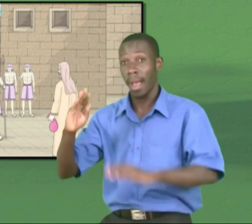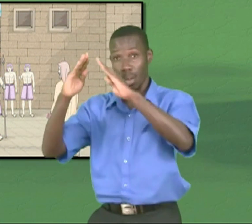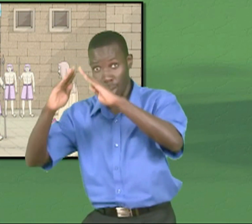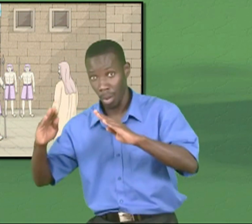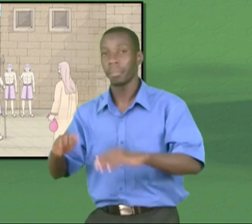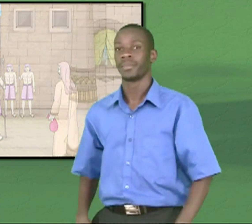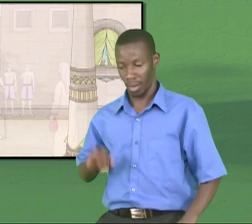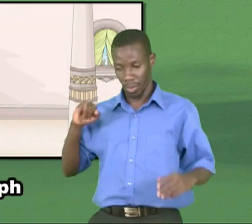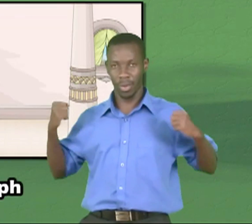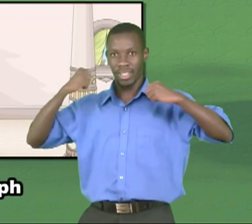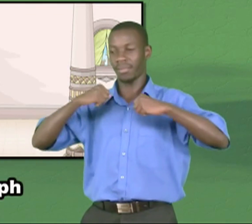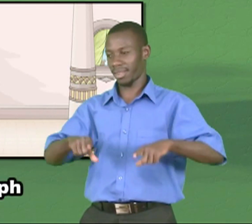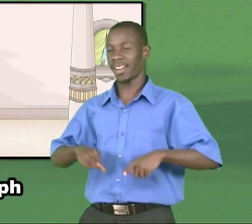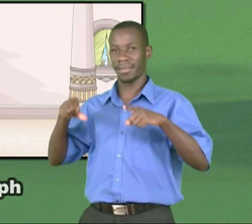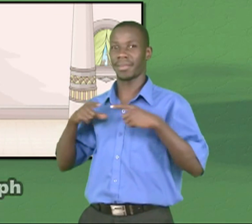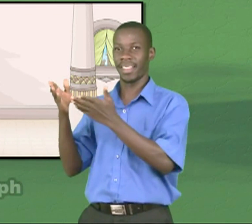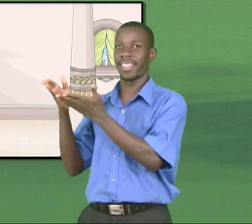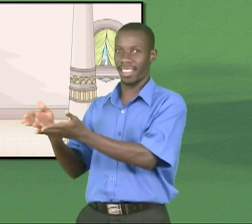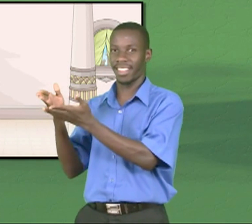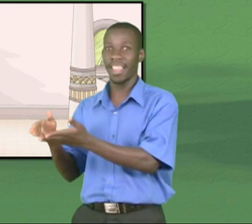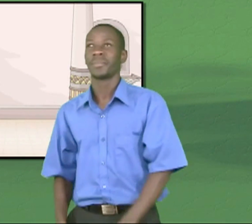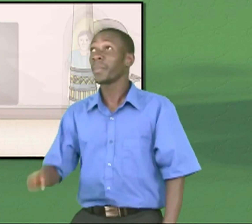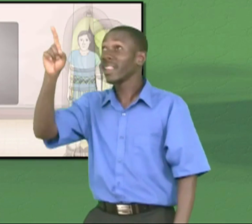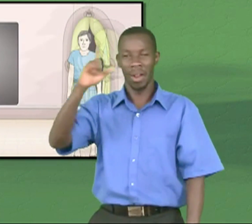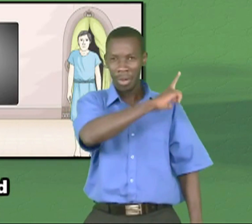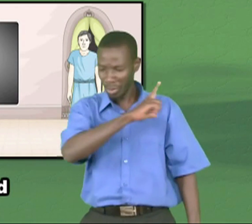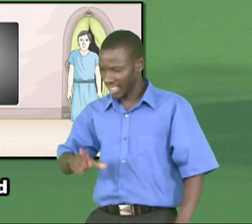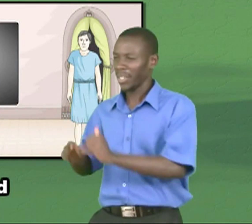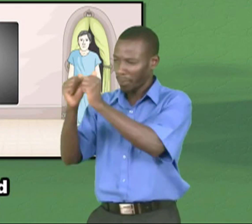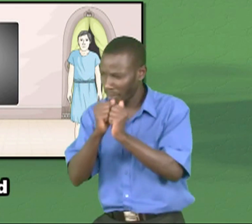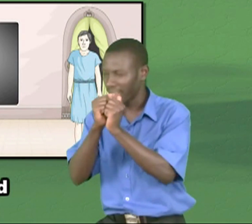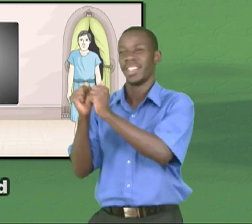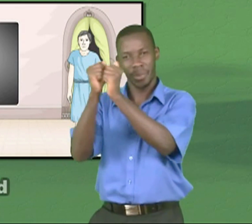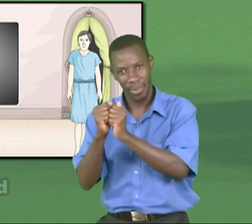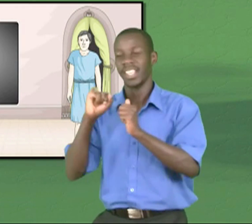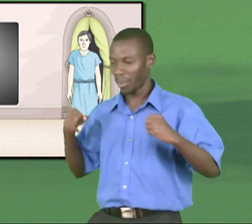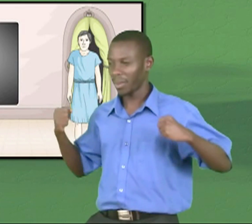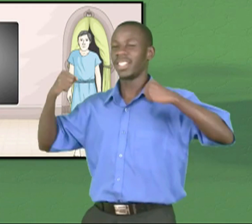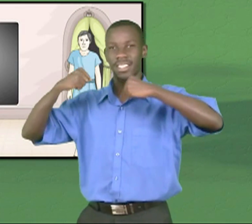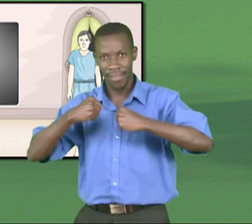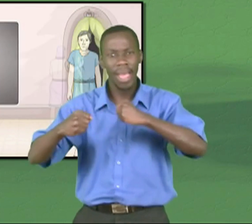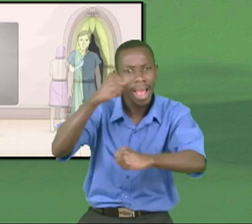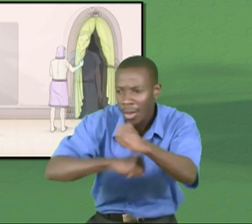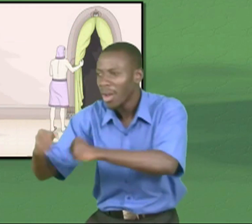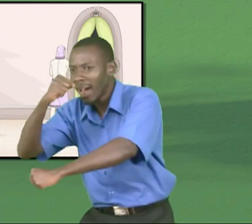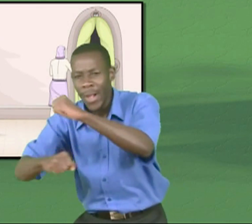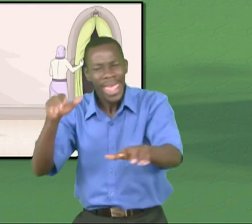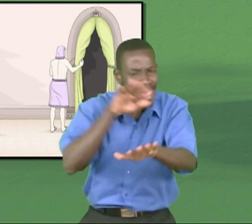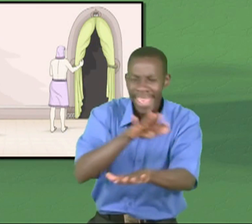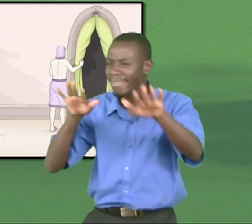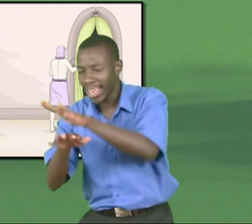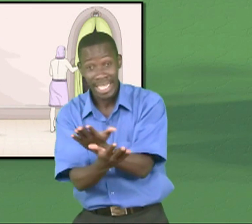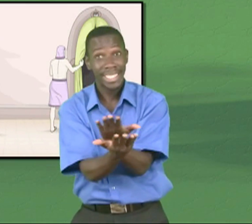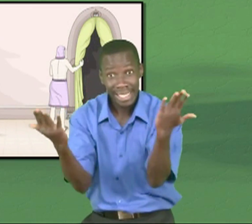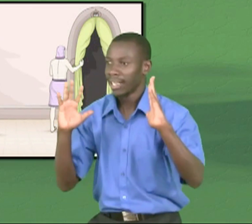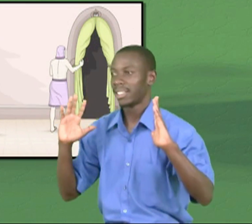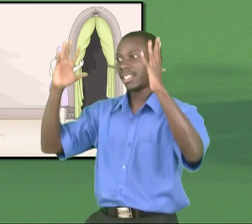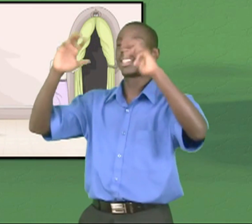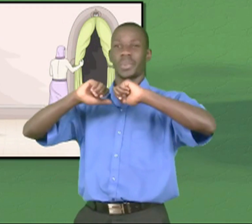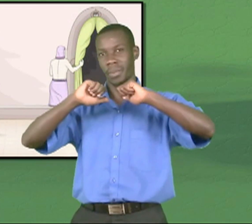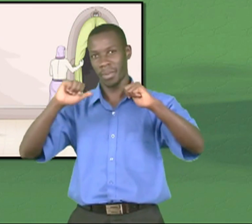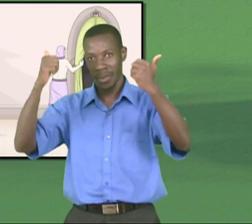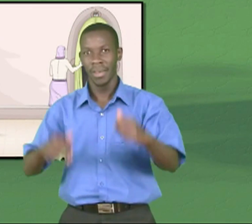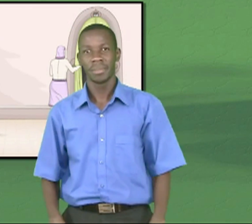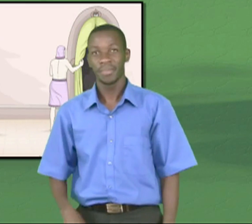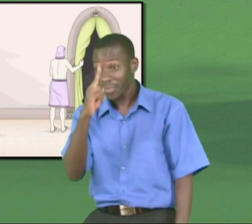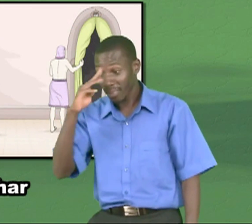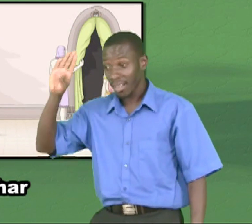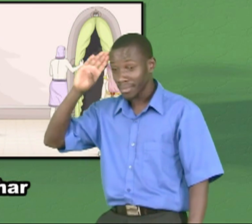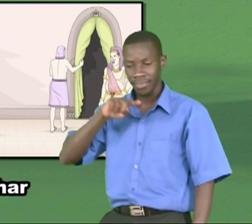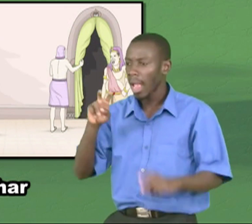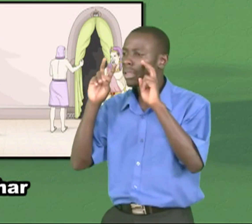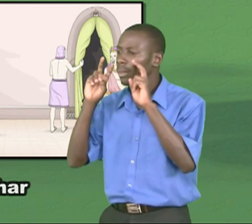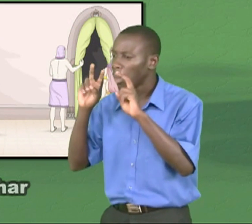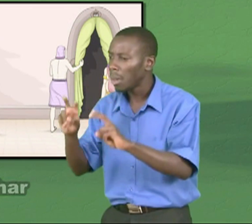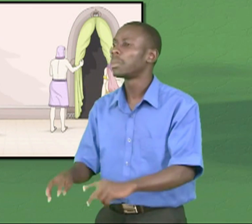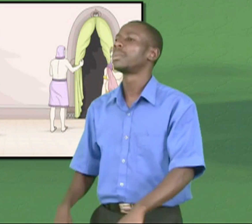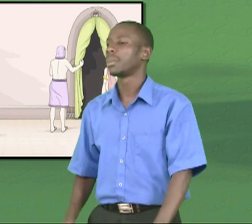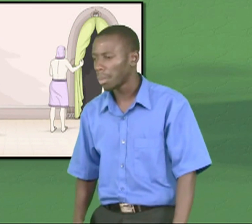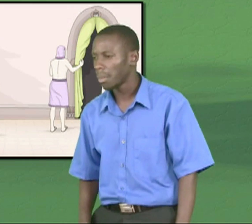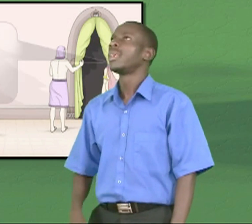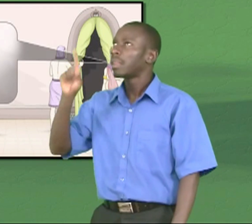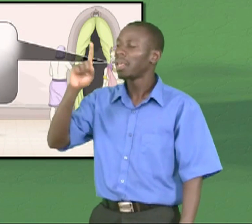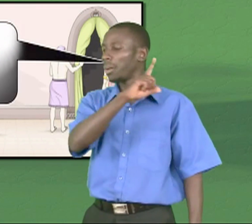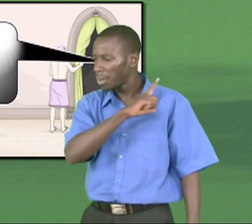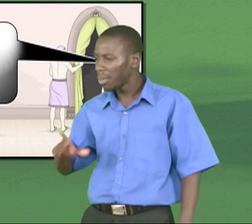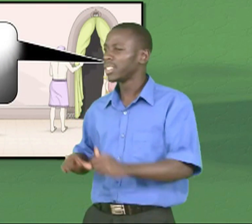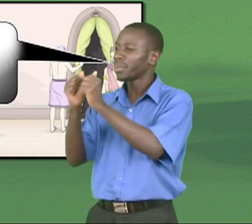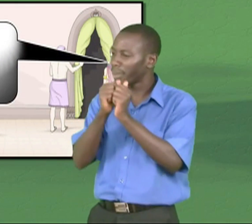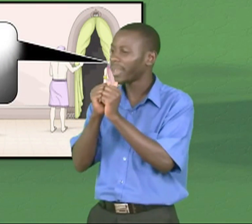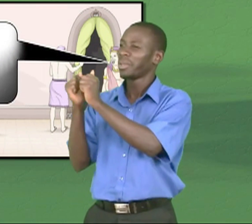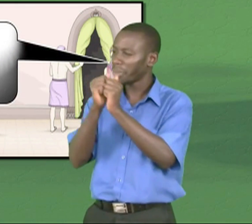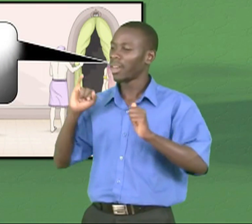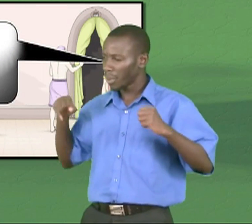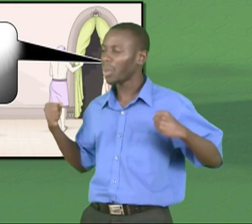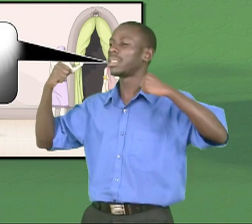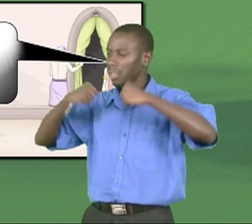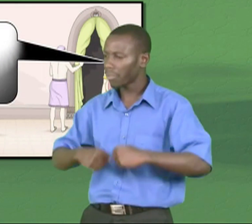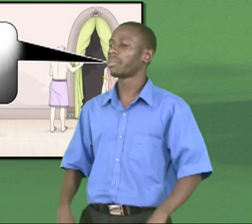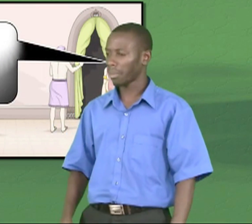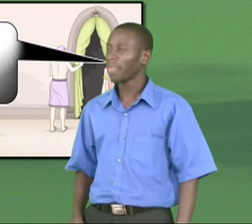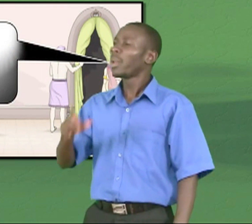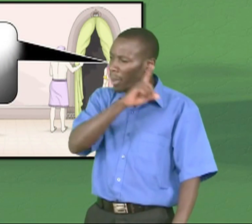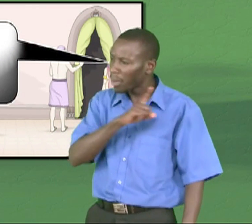And the LORD was with Joseph, and he became a successful man, serving in the household of his Egyptian master.